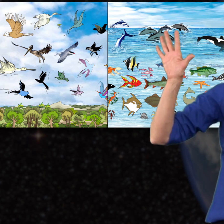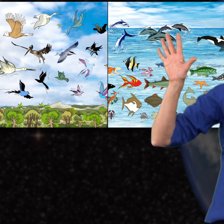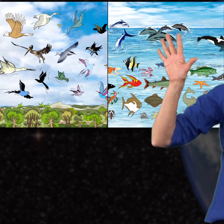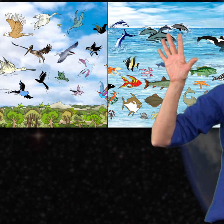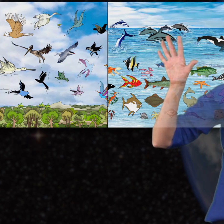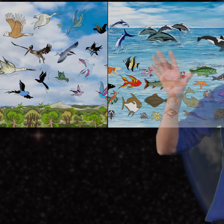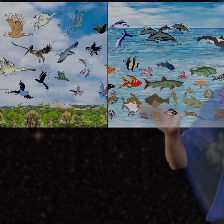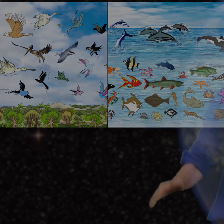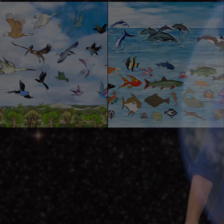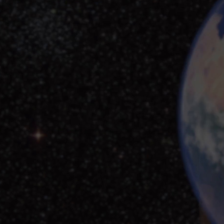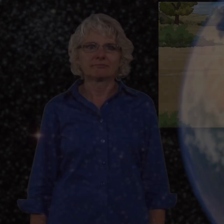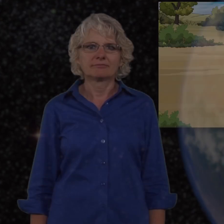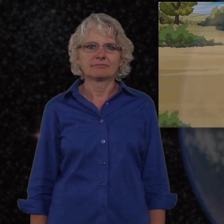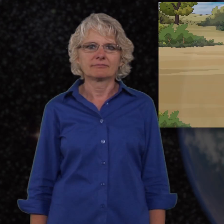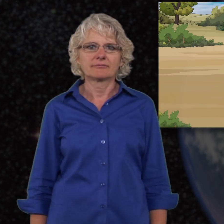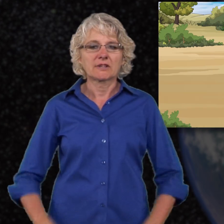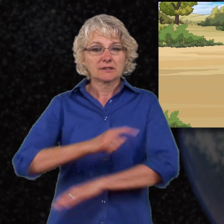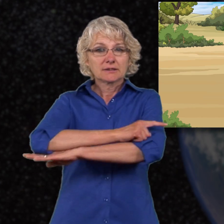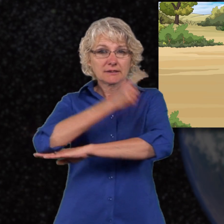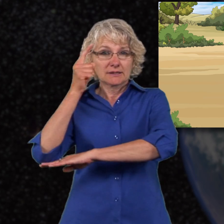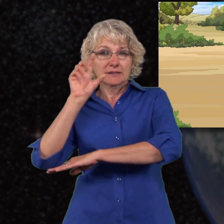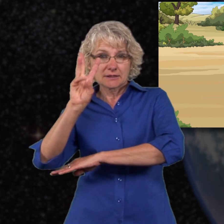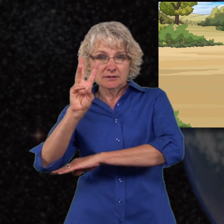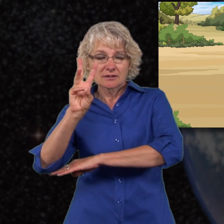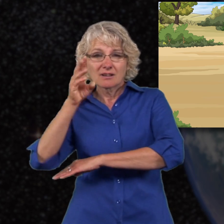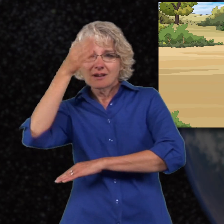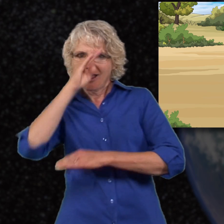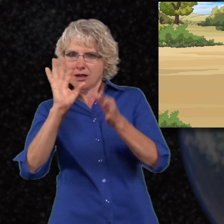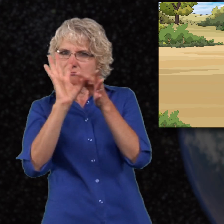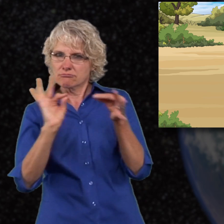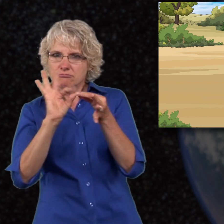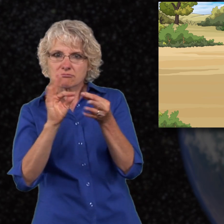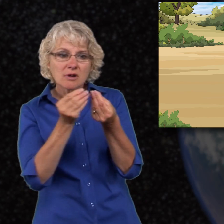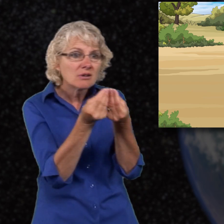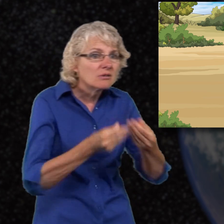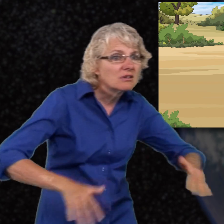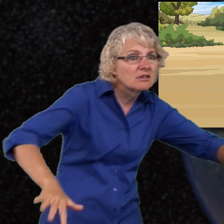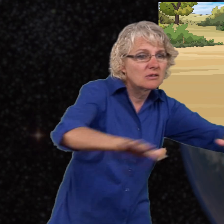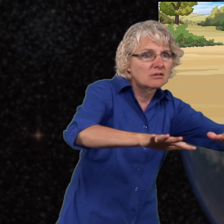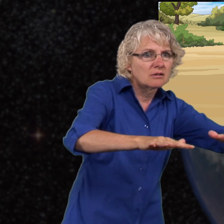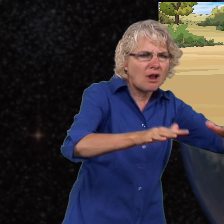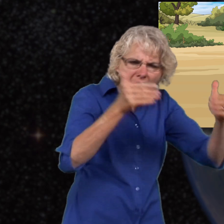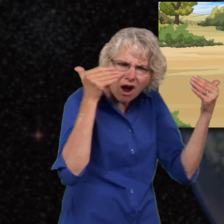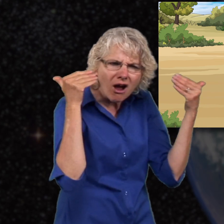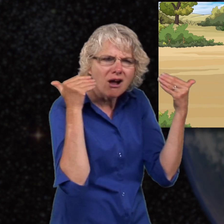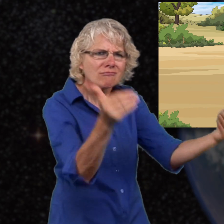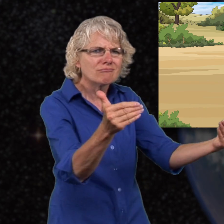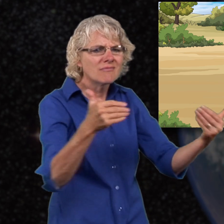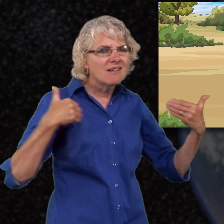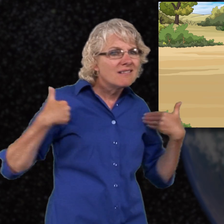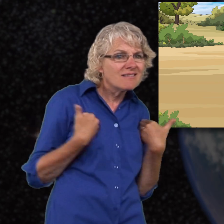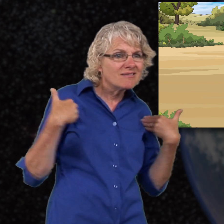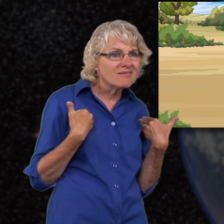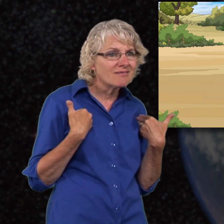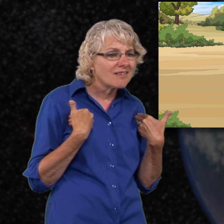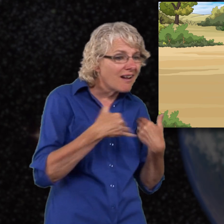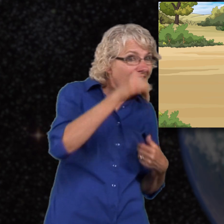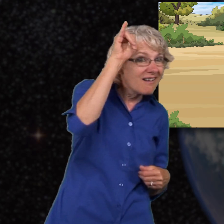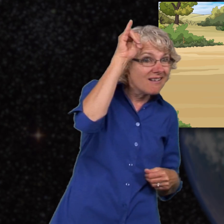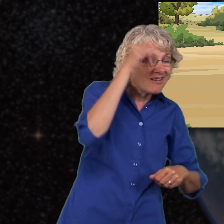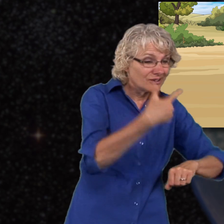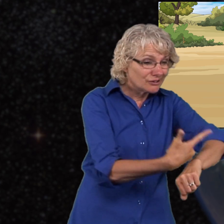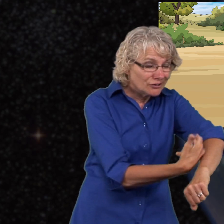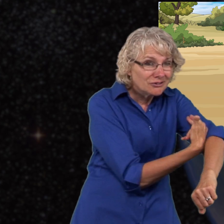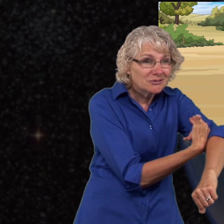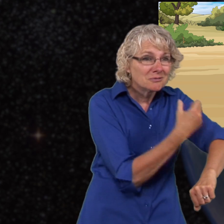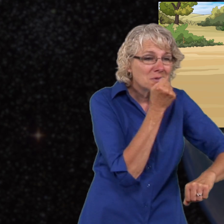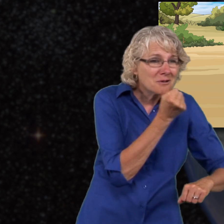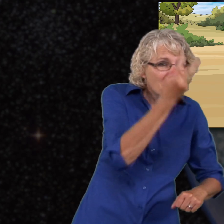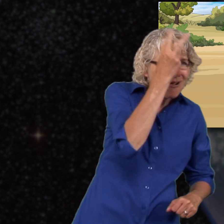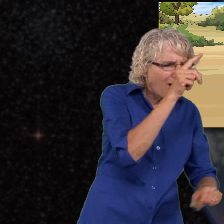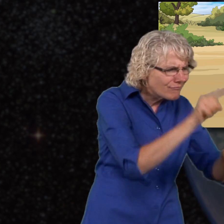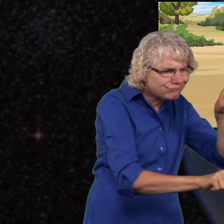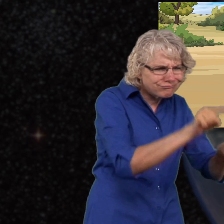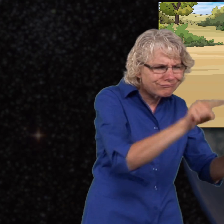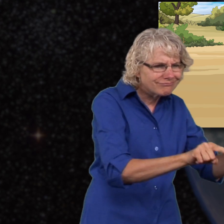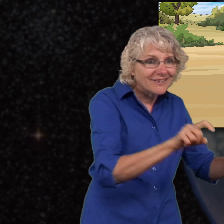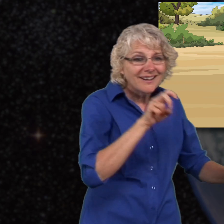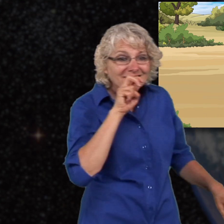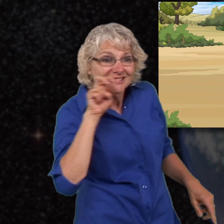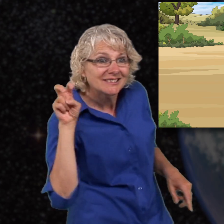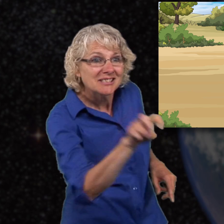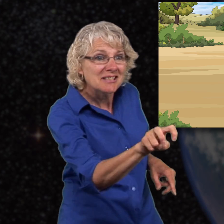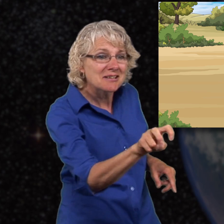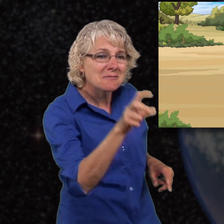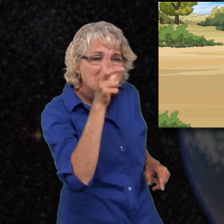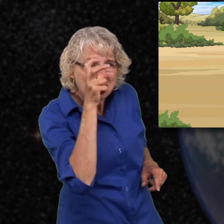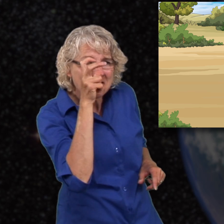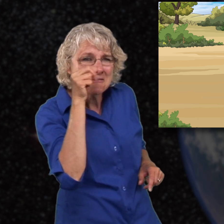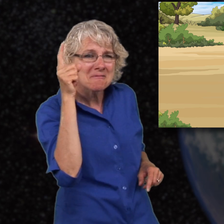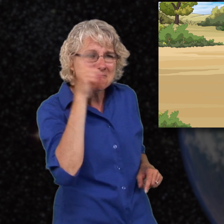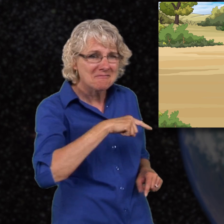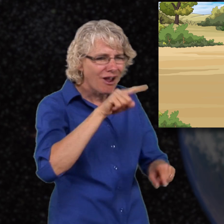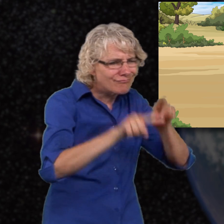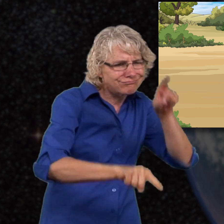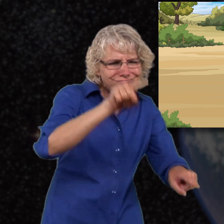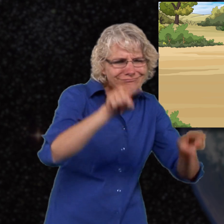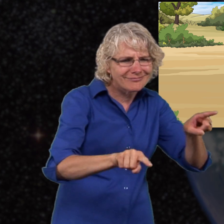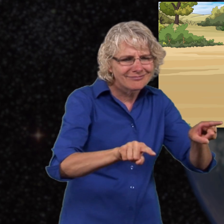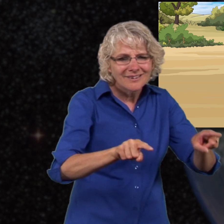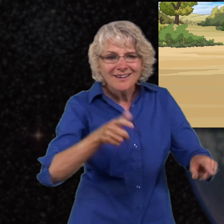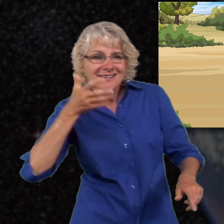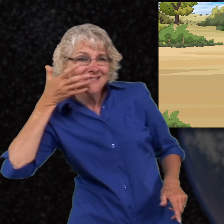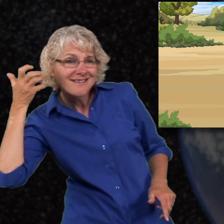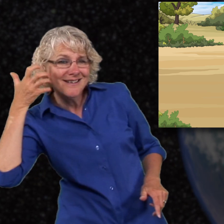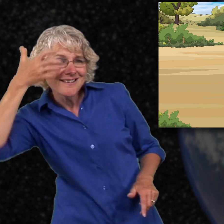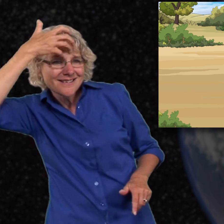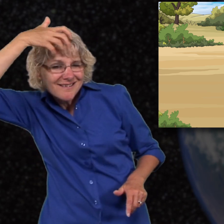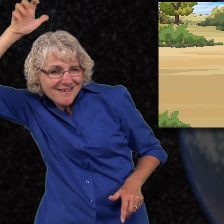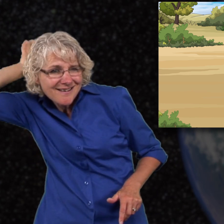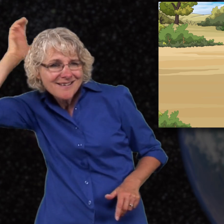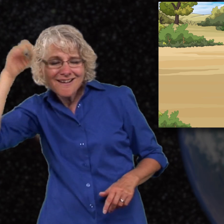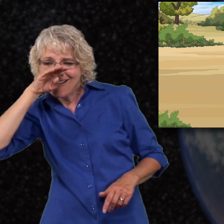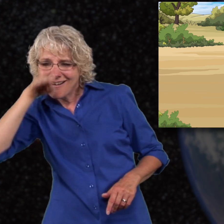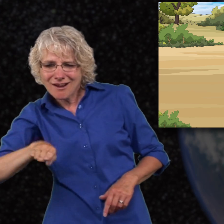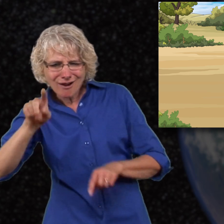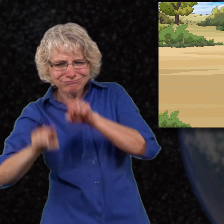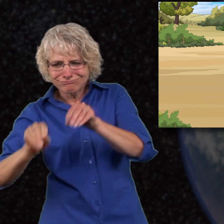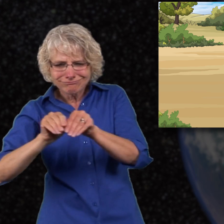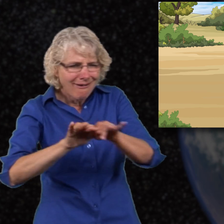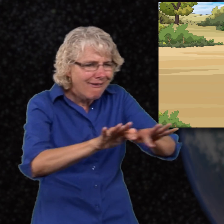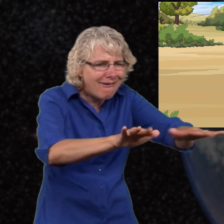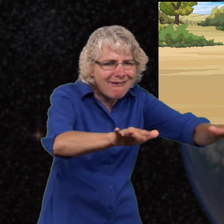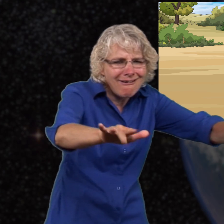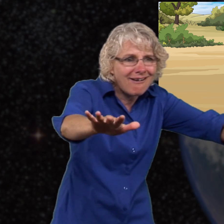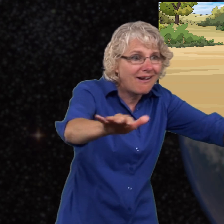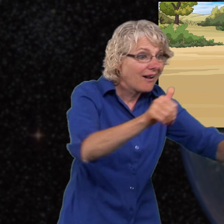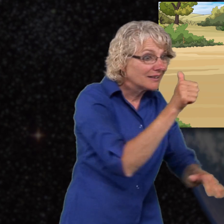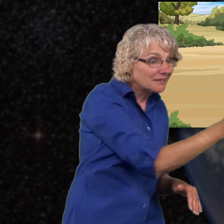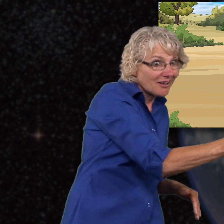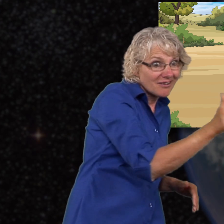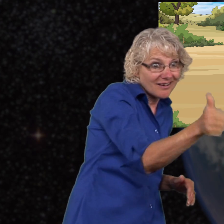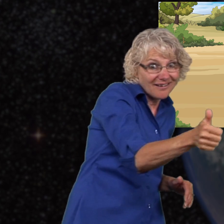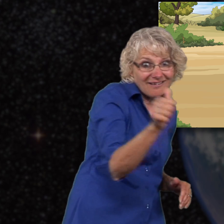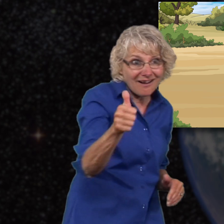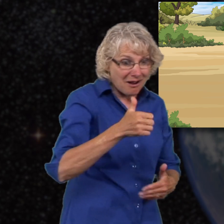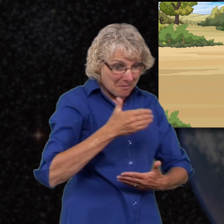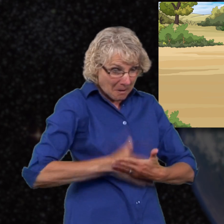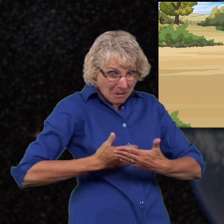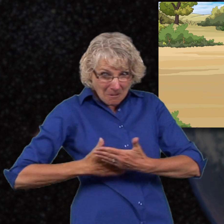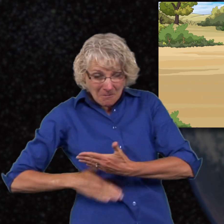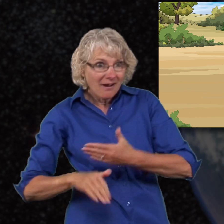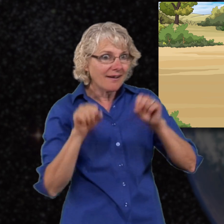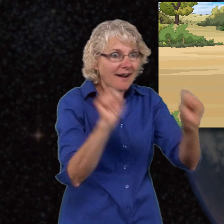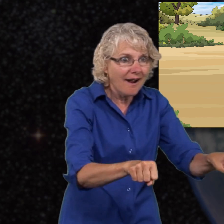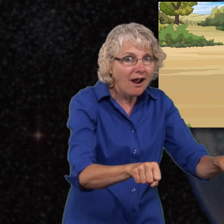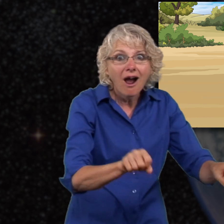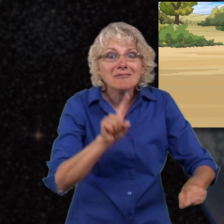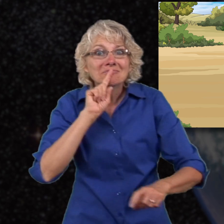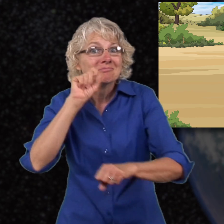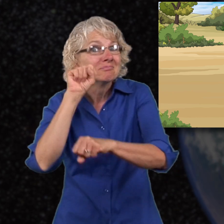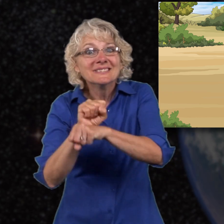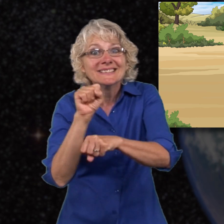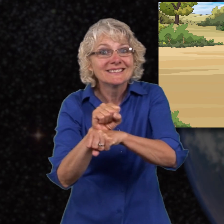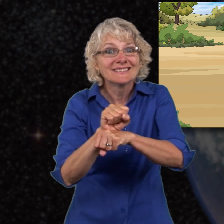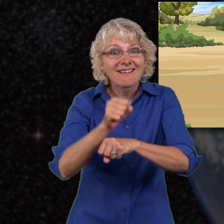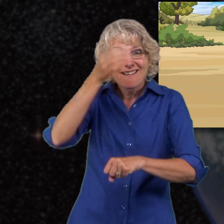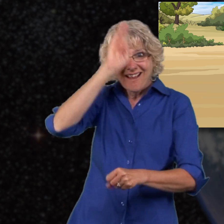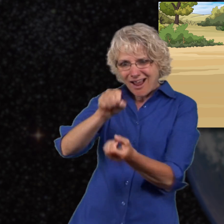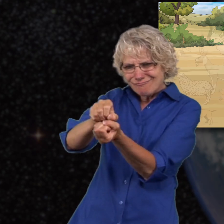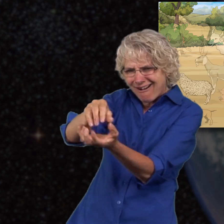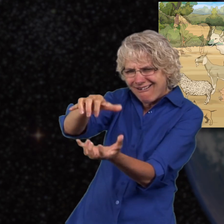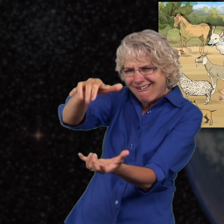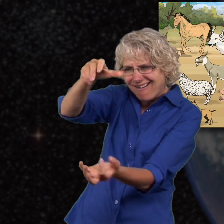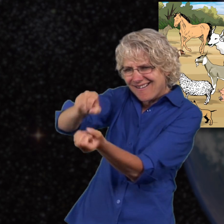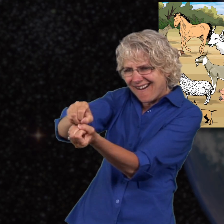And God said, “Let the earth bring forth living creatures according to their kinds: livestock, land crawlers, and beasts of the earth according to their kinds.”